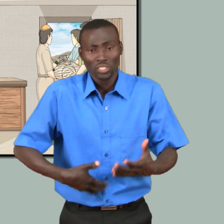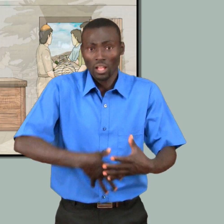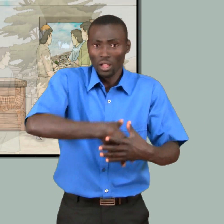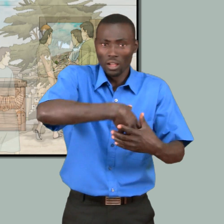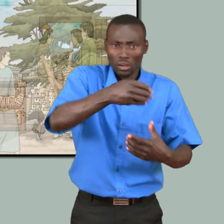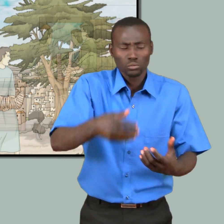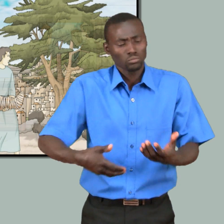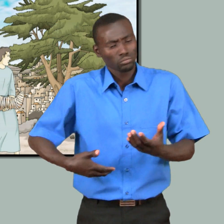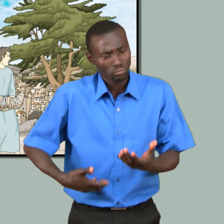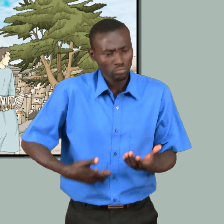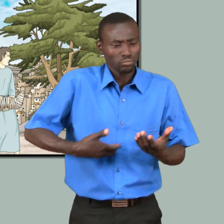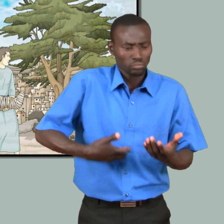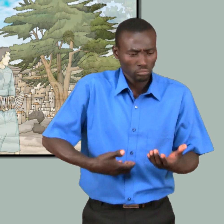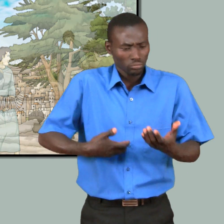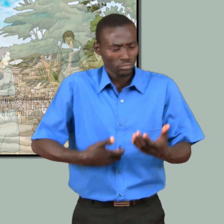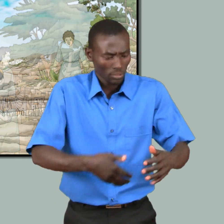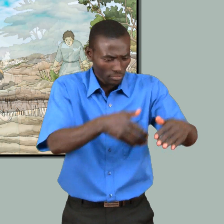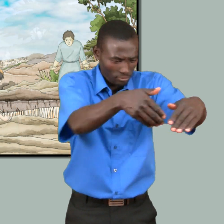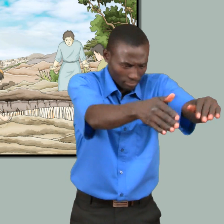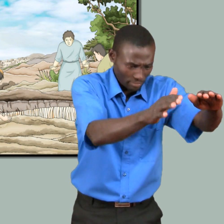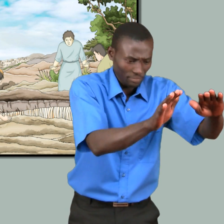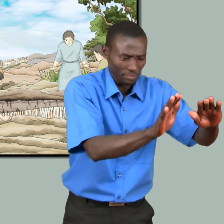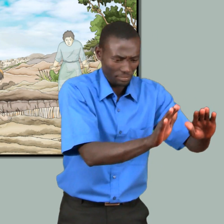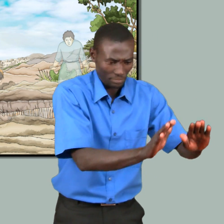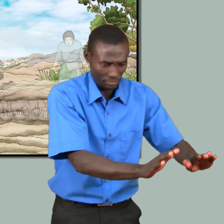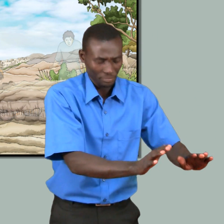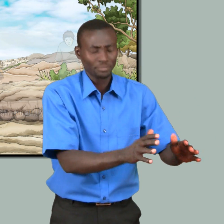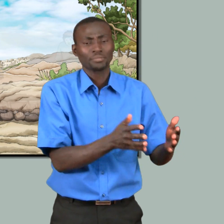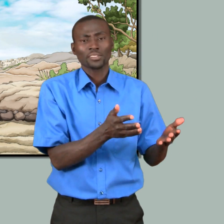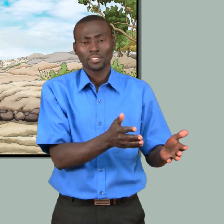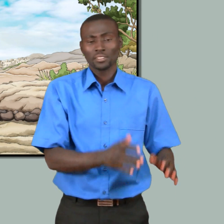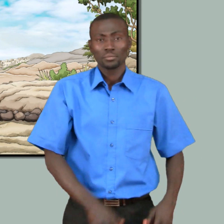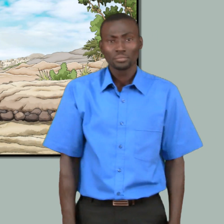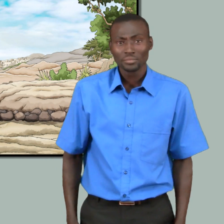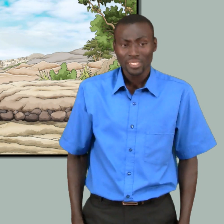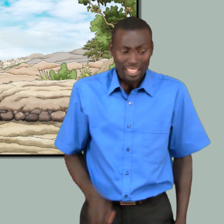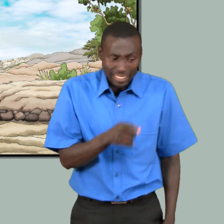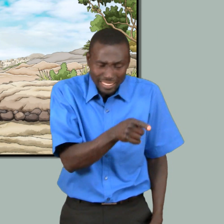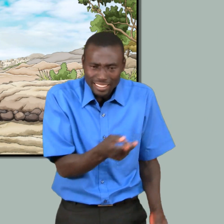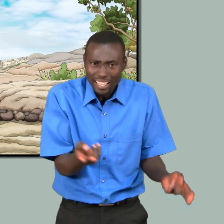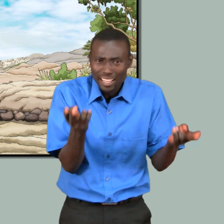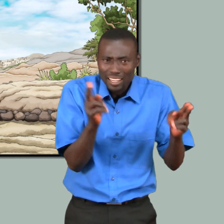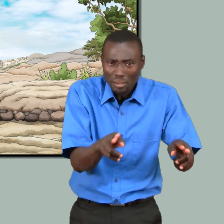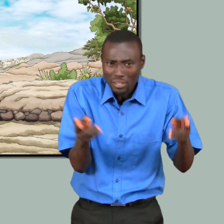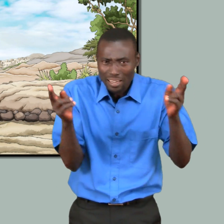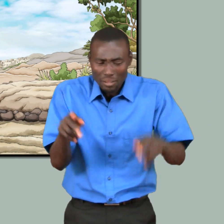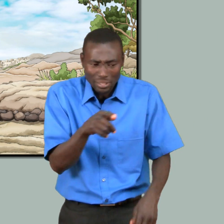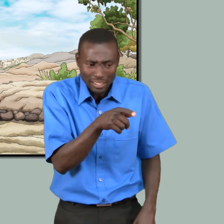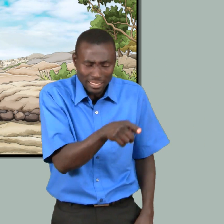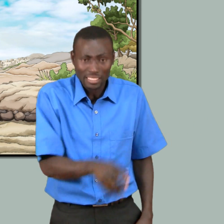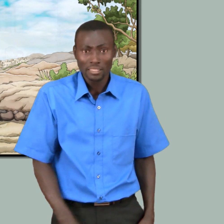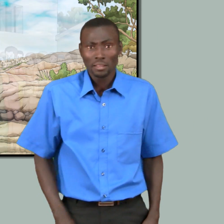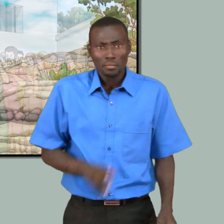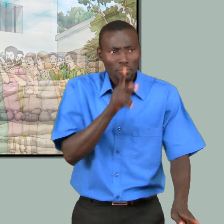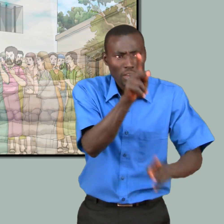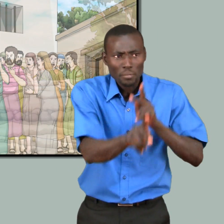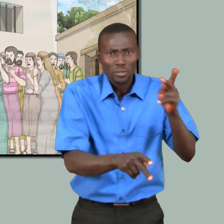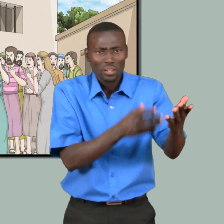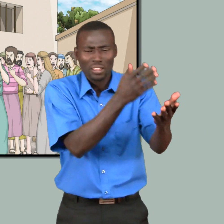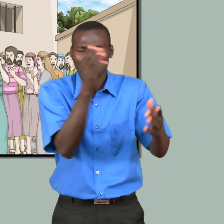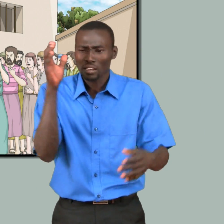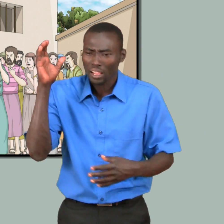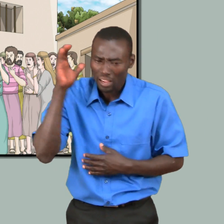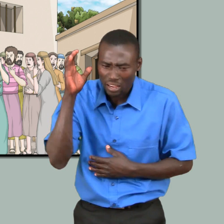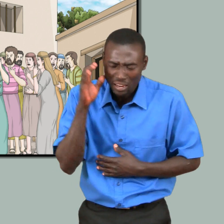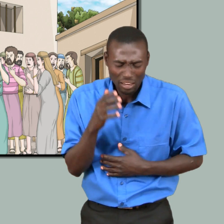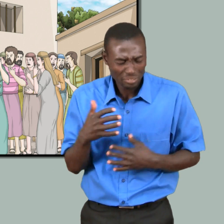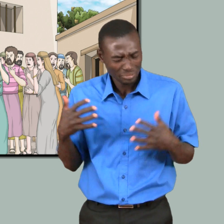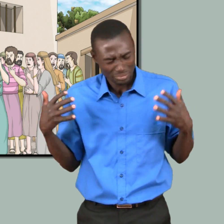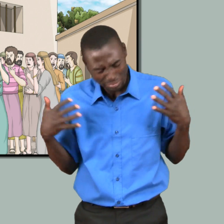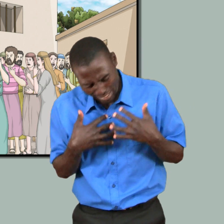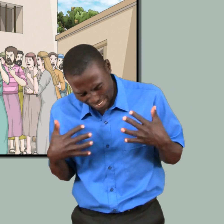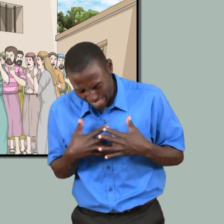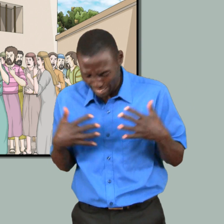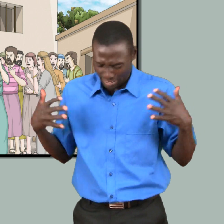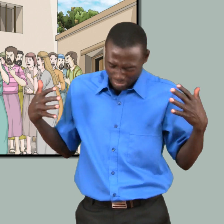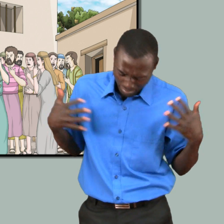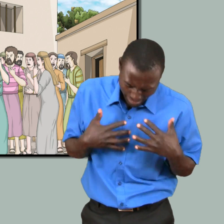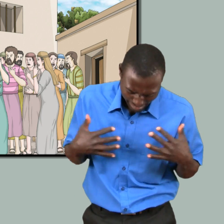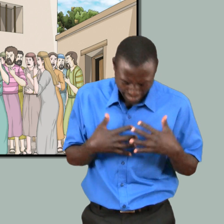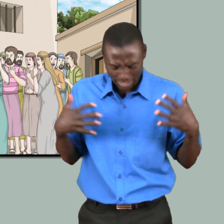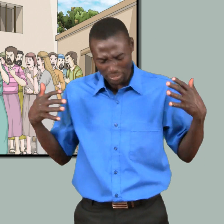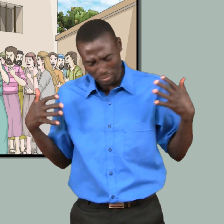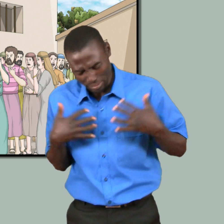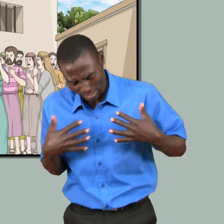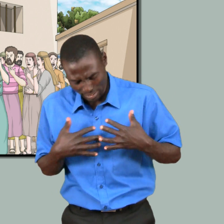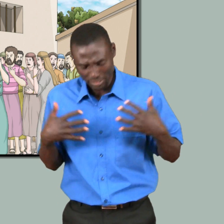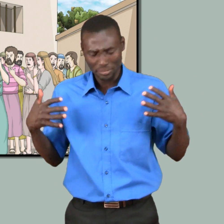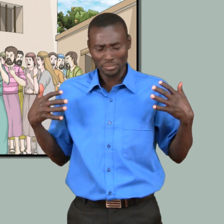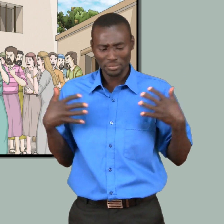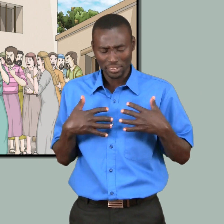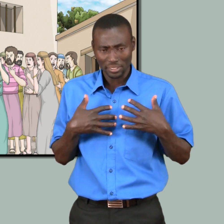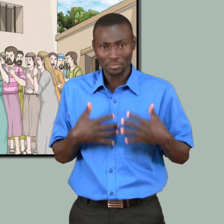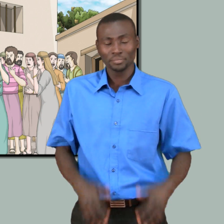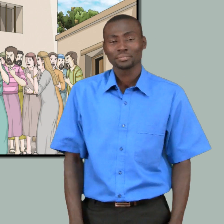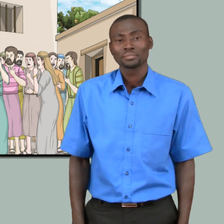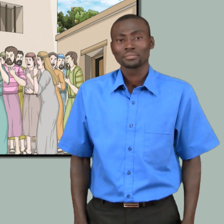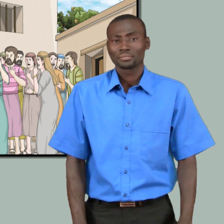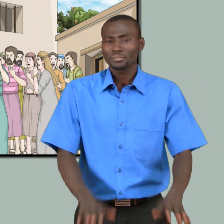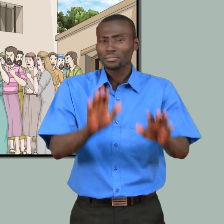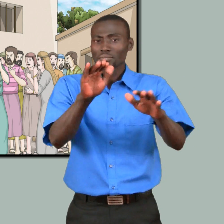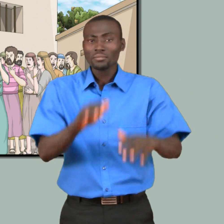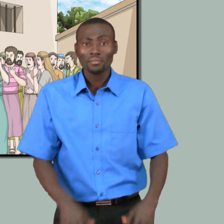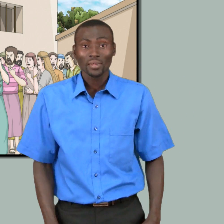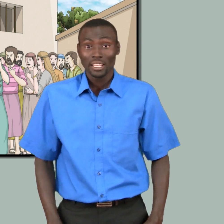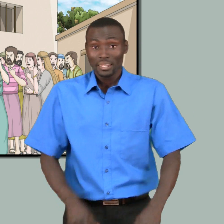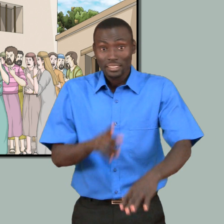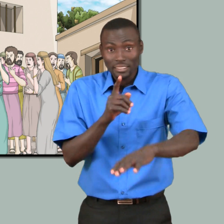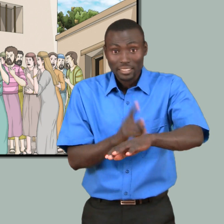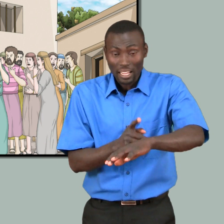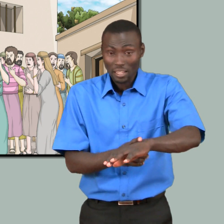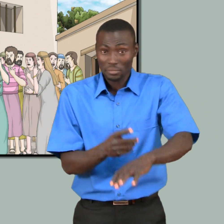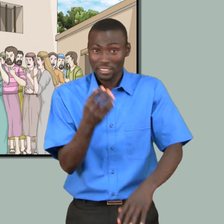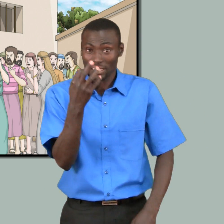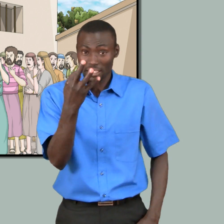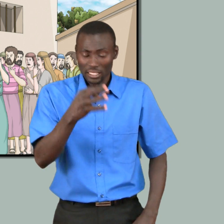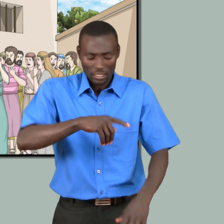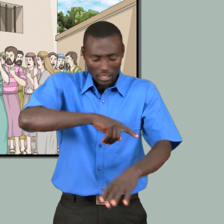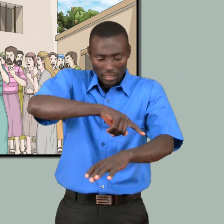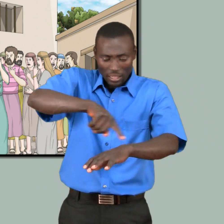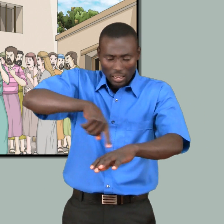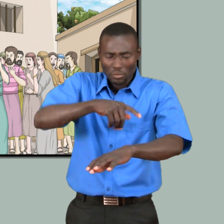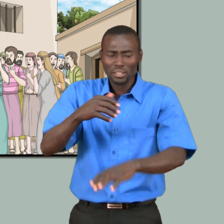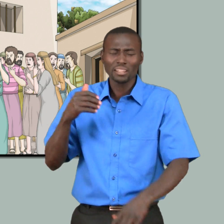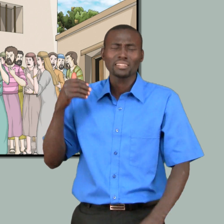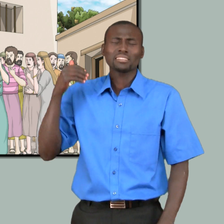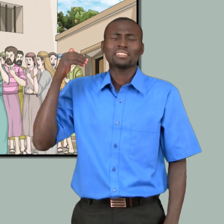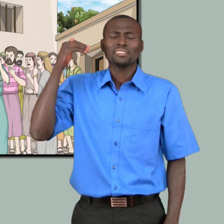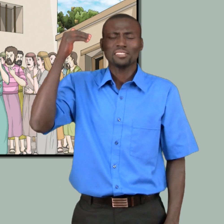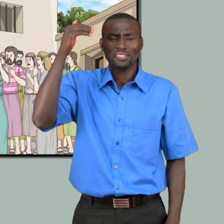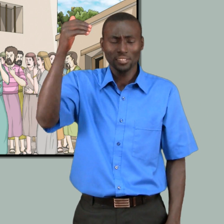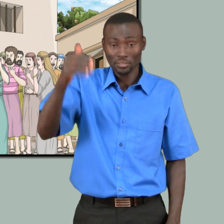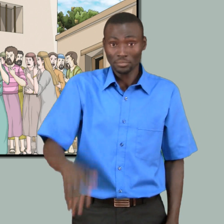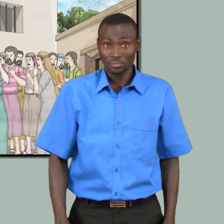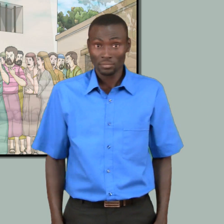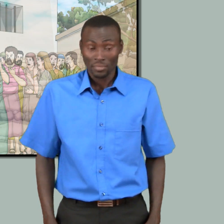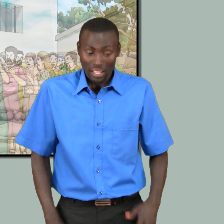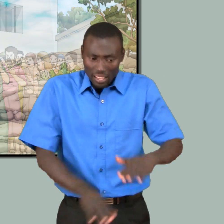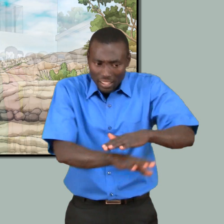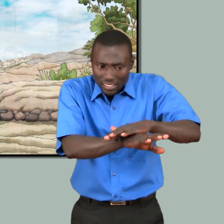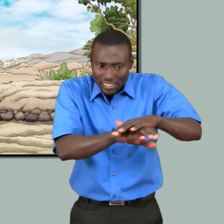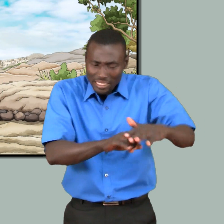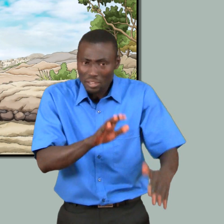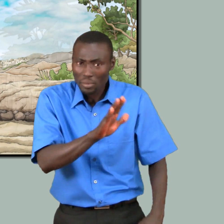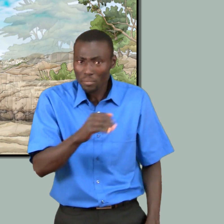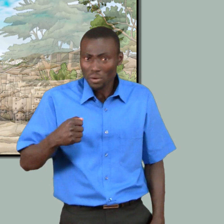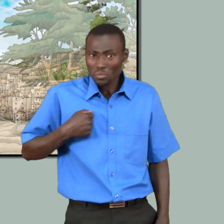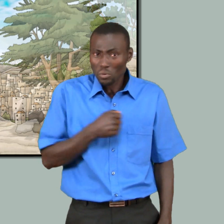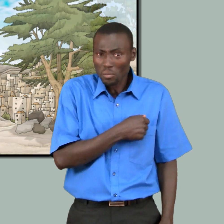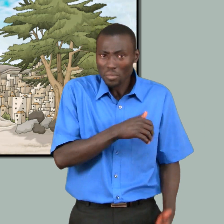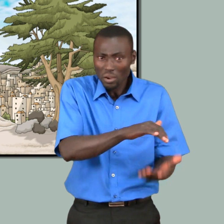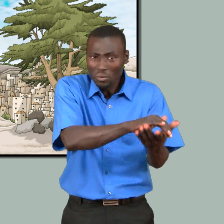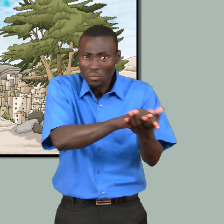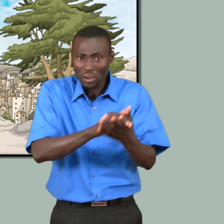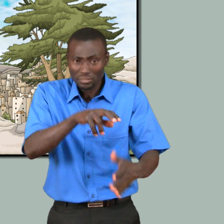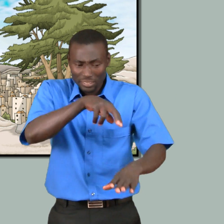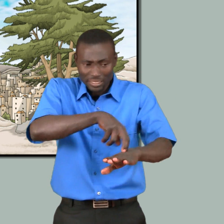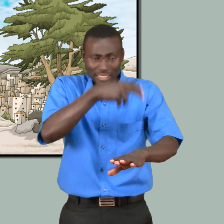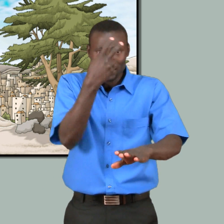Then the young men stepped forward, wrapped up his body, and carried him out and buried him.